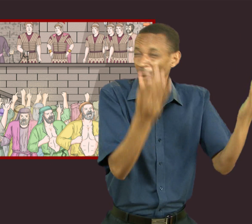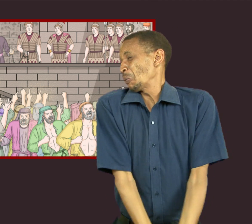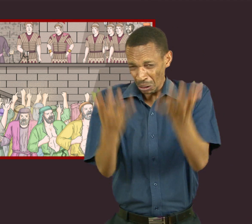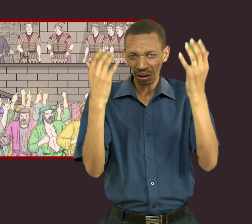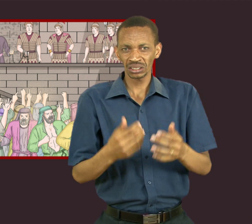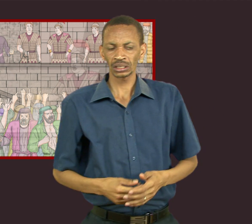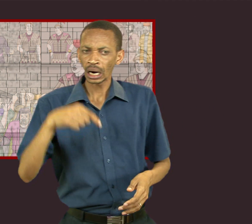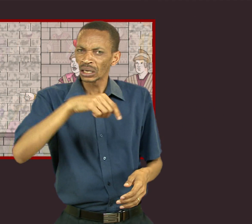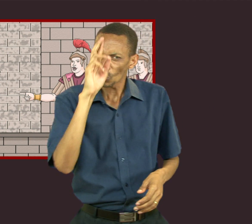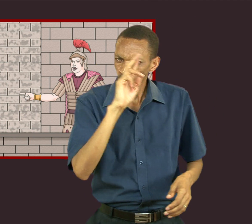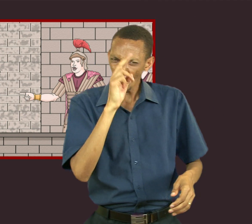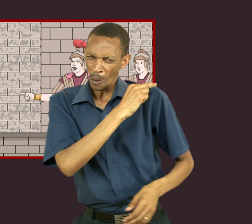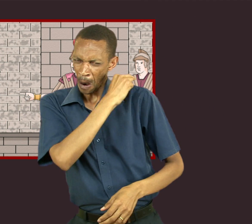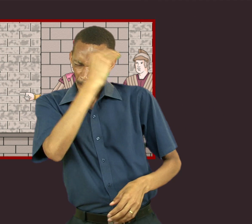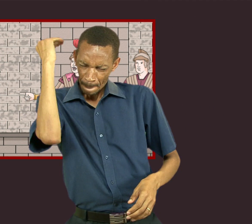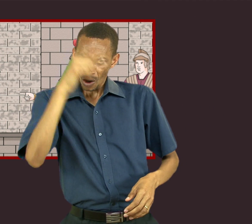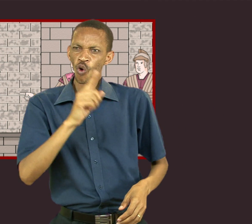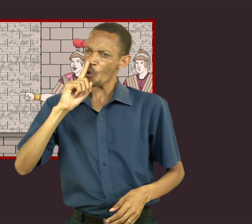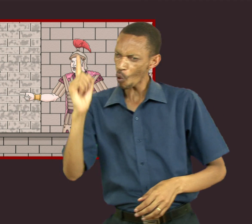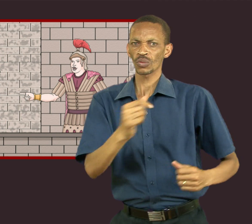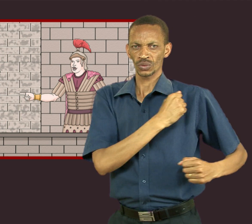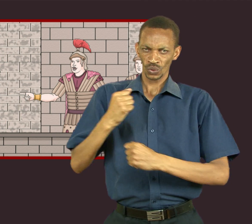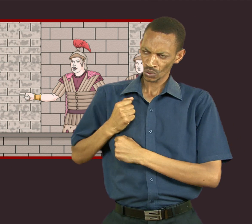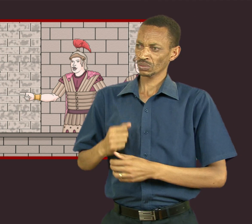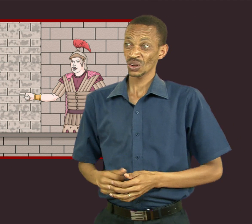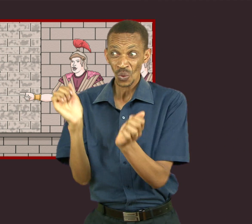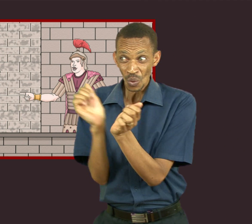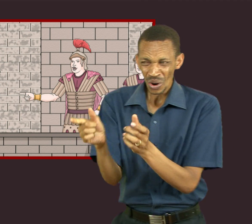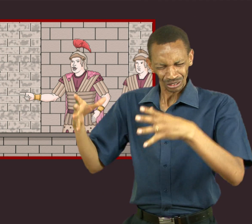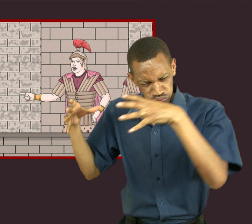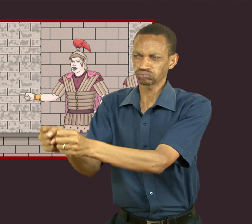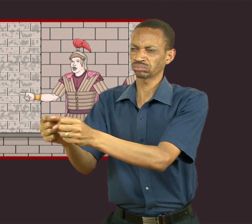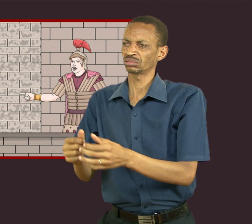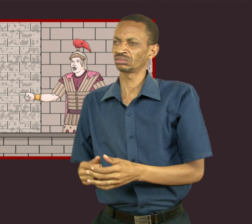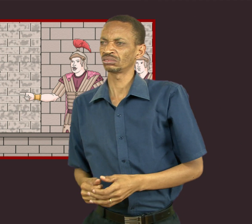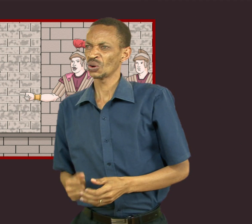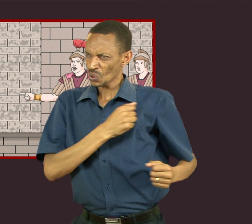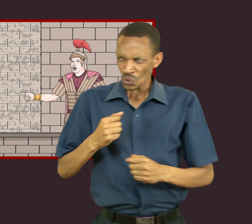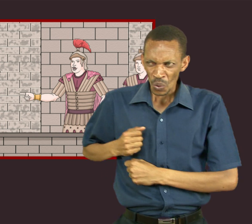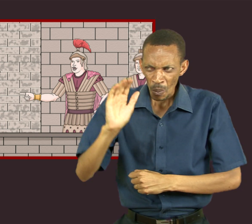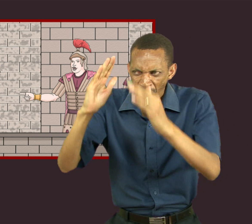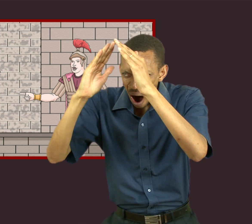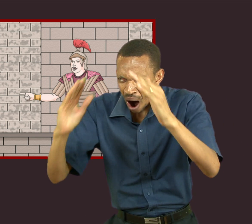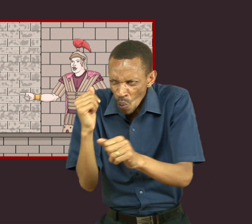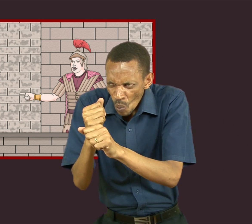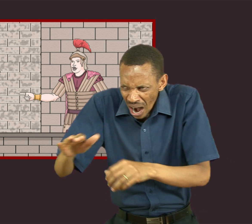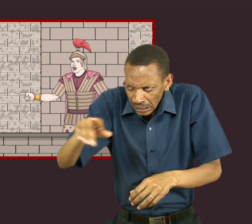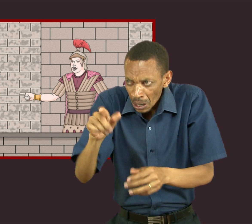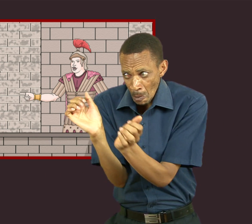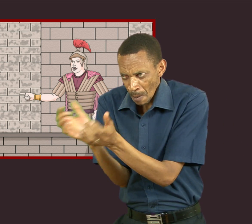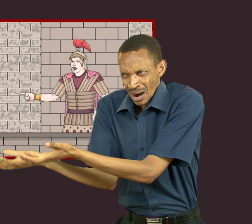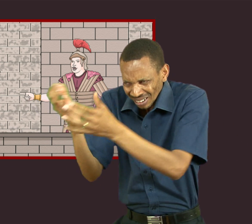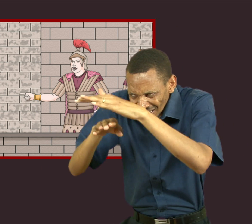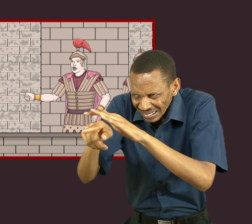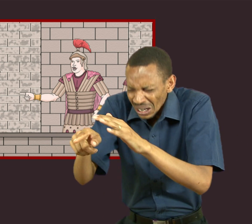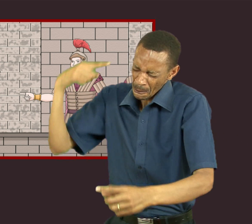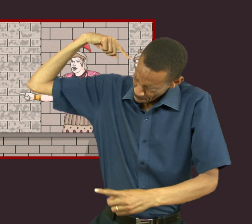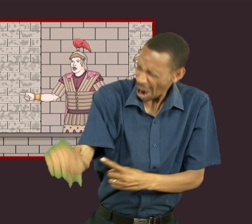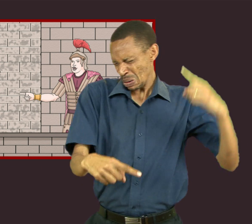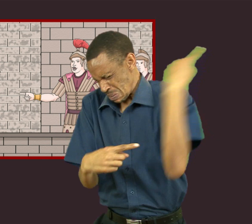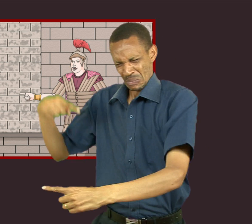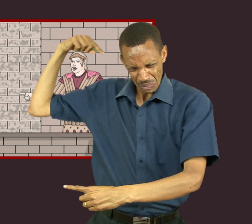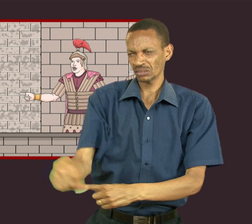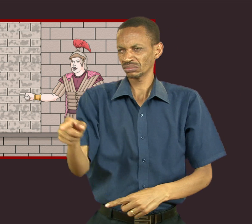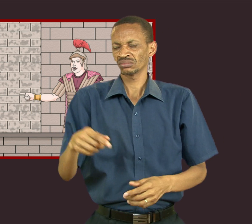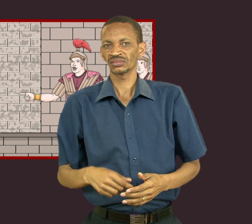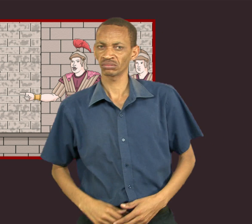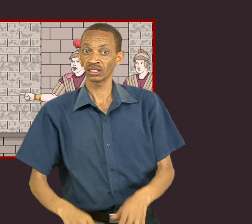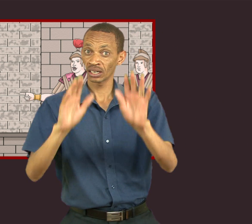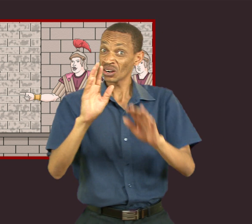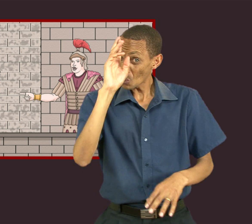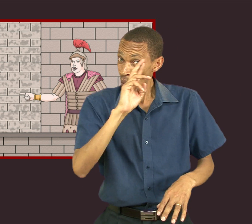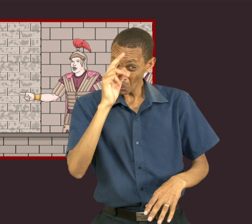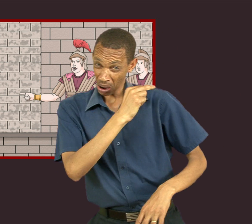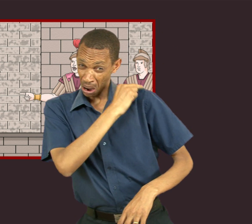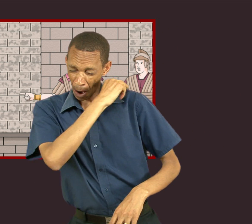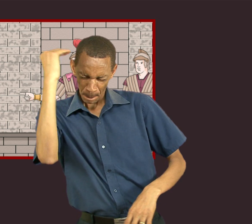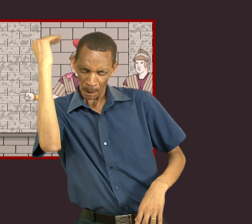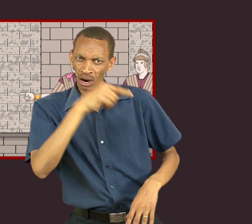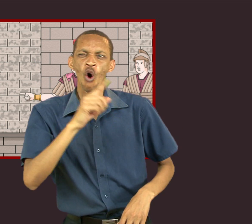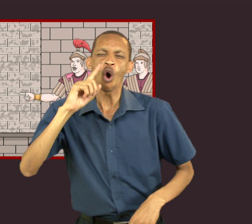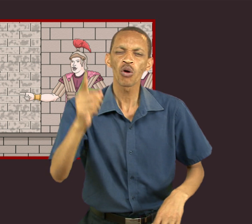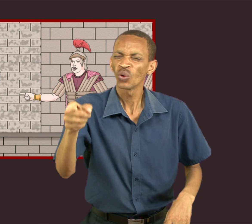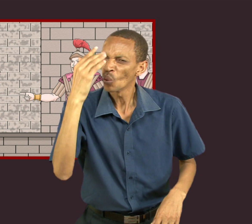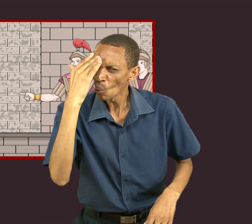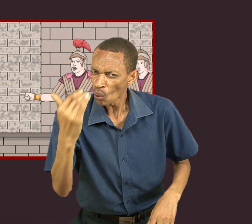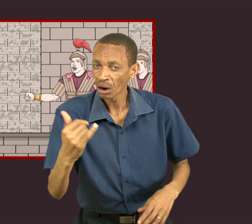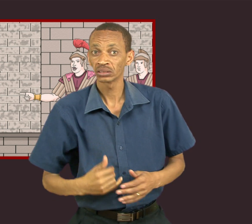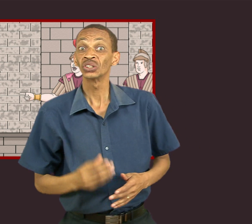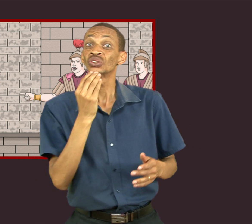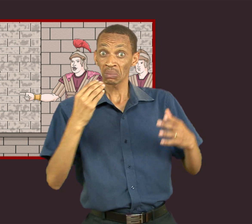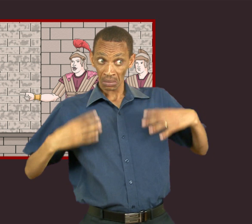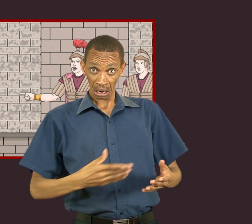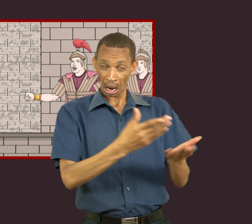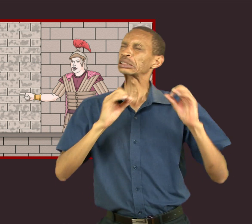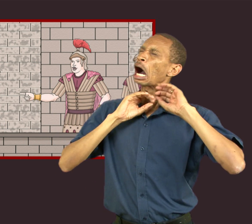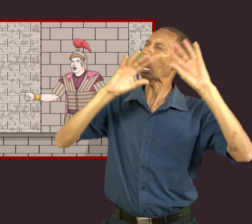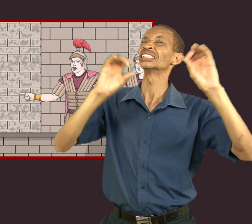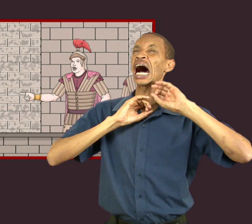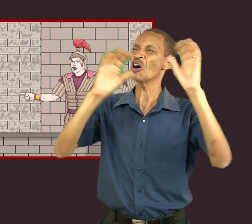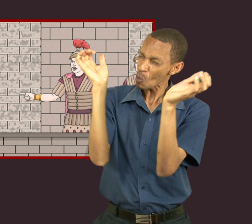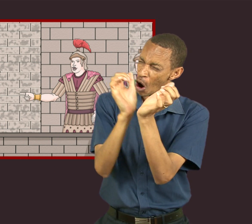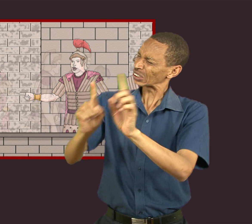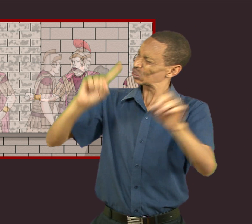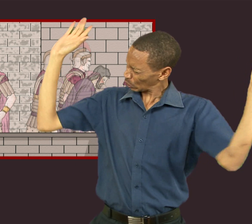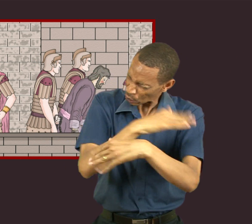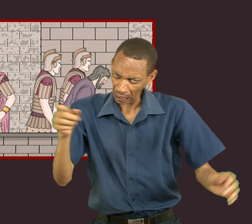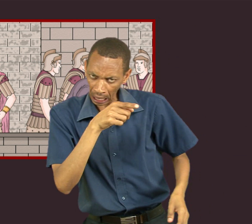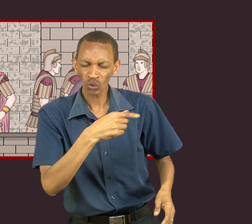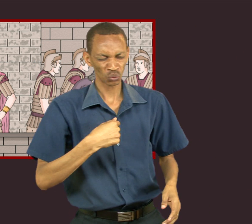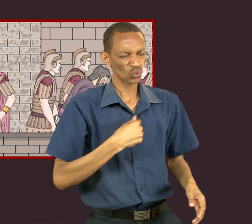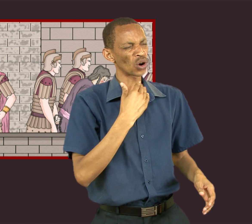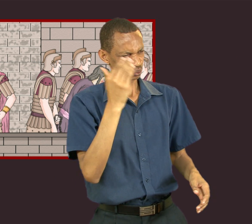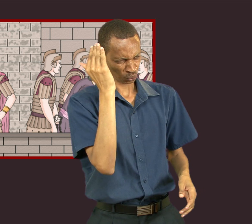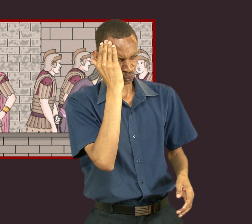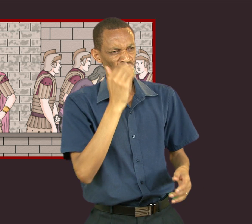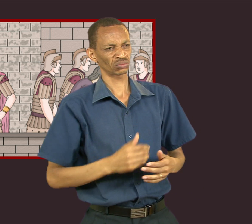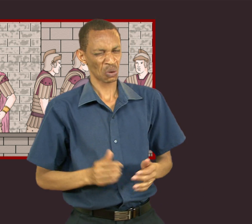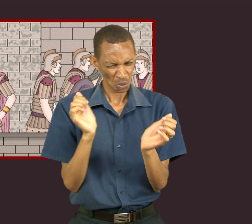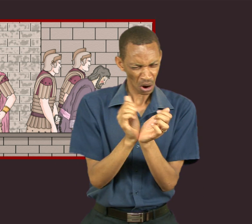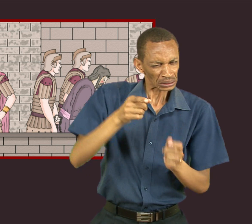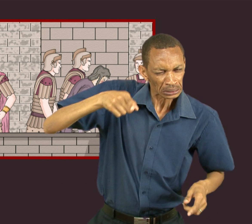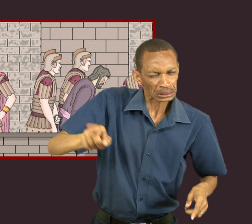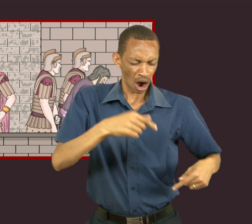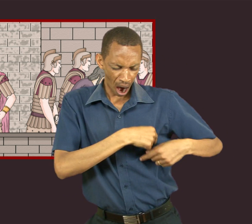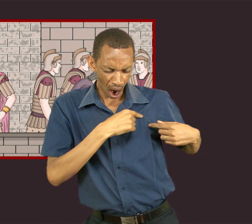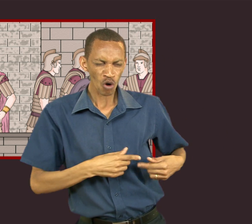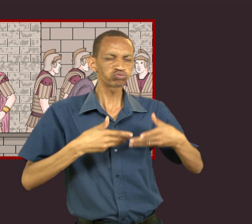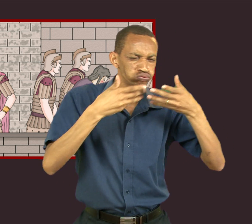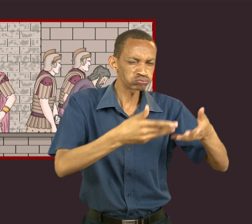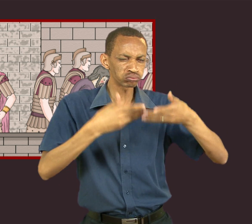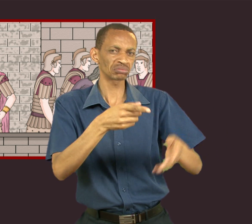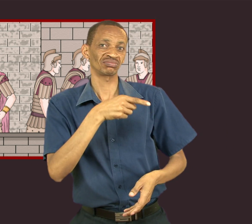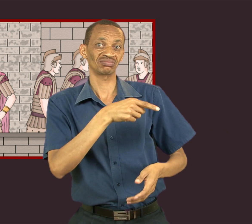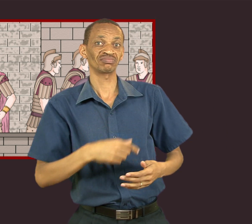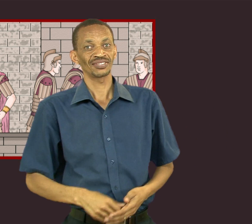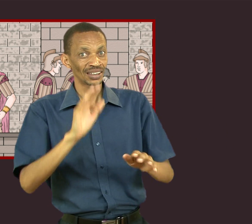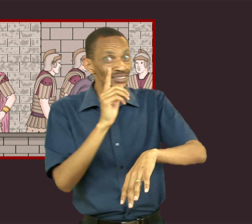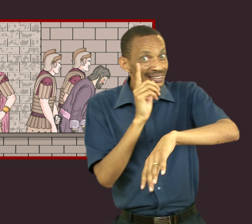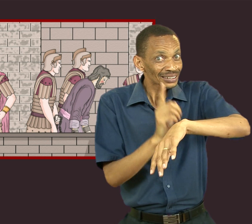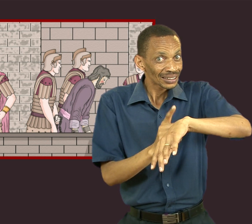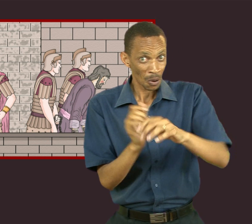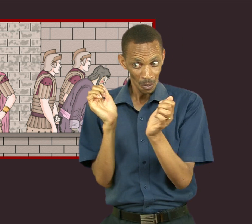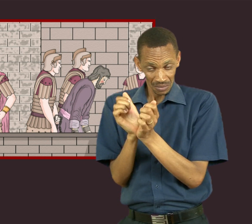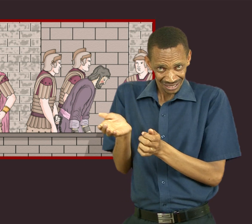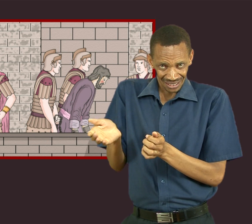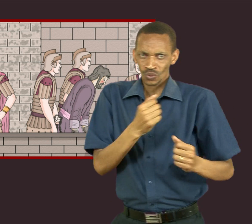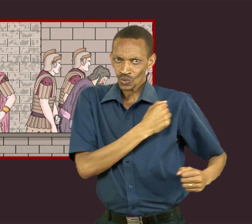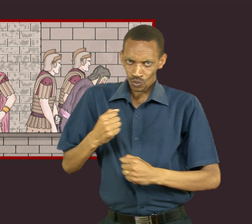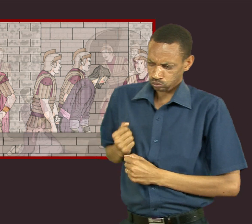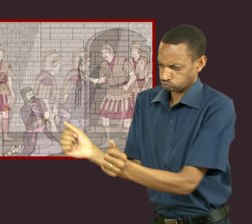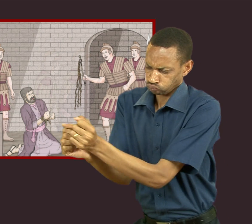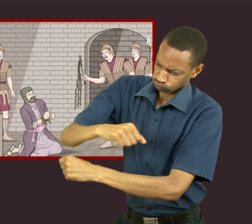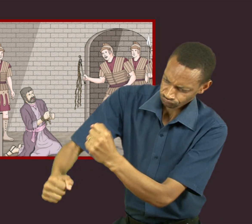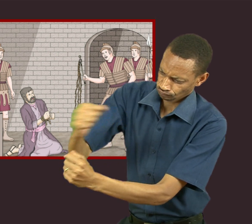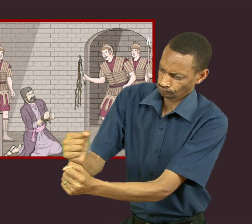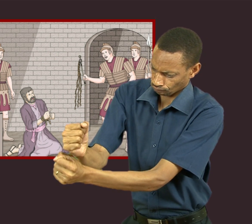As they were shouting and throwing off their cloaks and tossing dust into the air, the commander ordered that Paul be brought into the barracks.